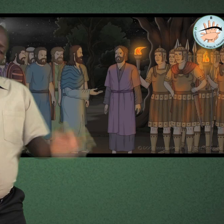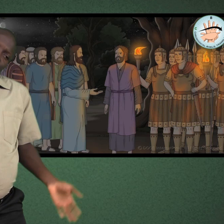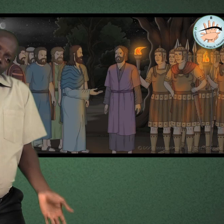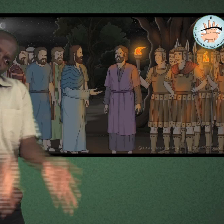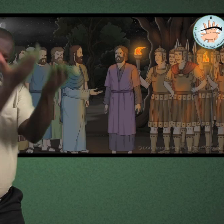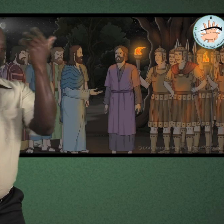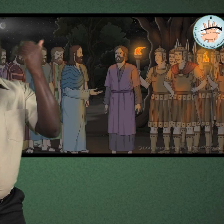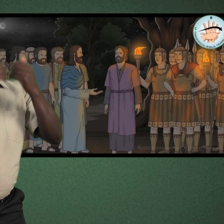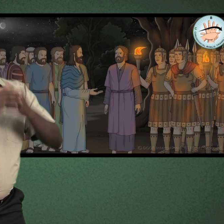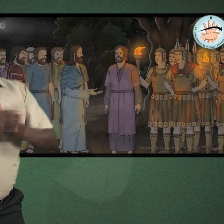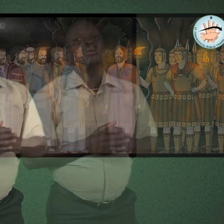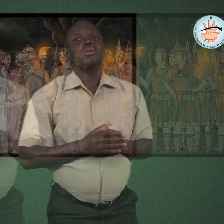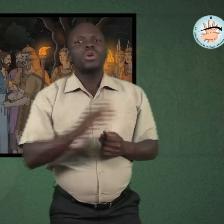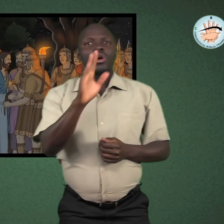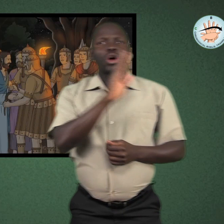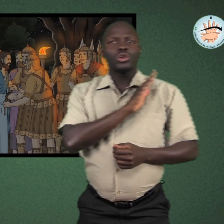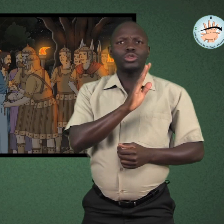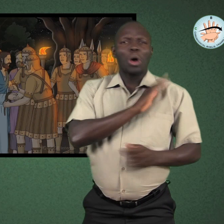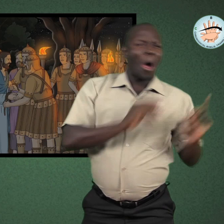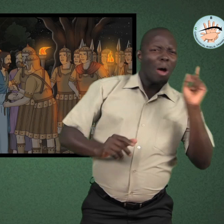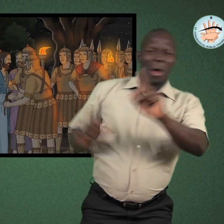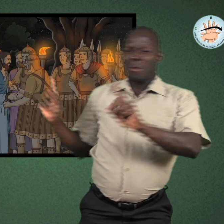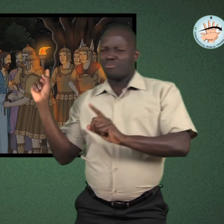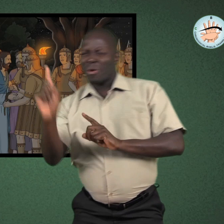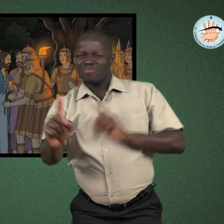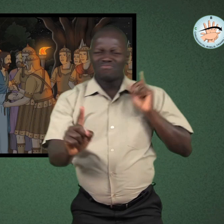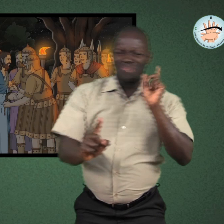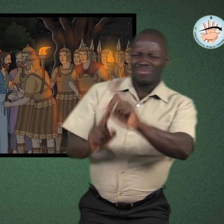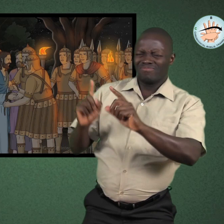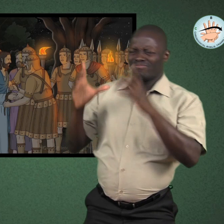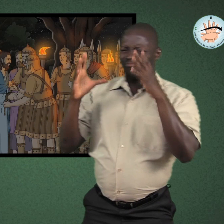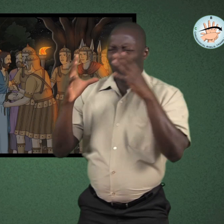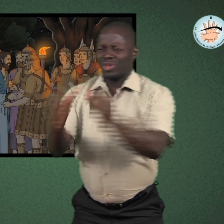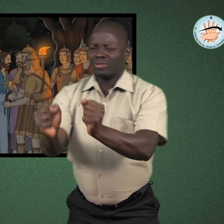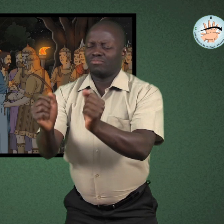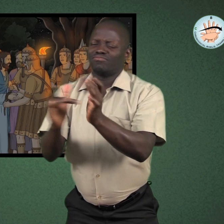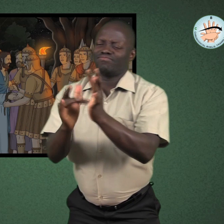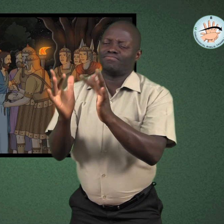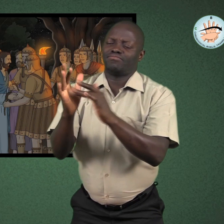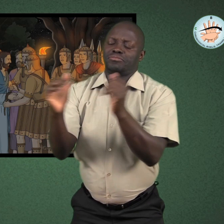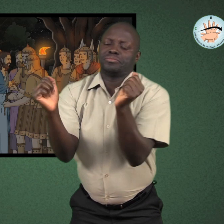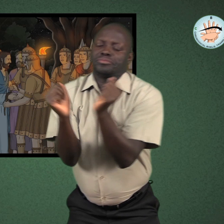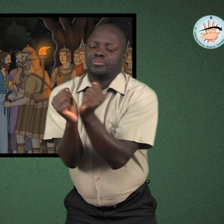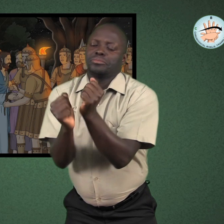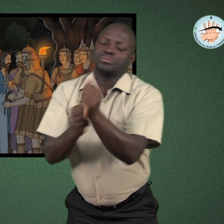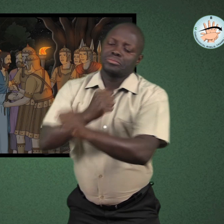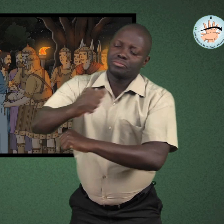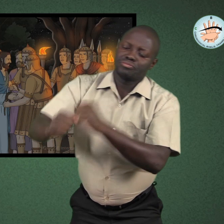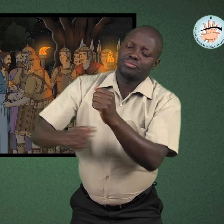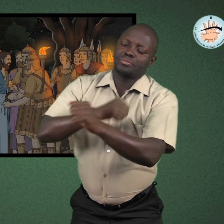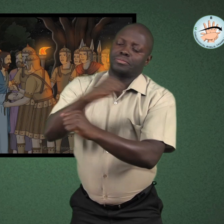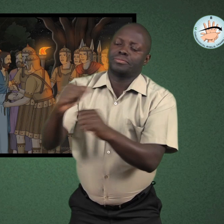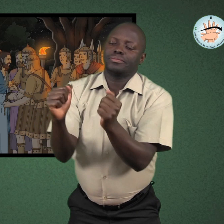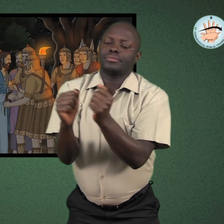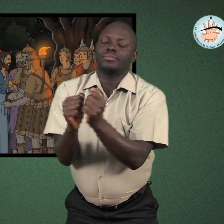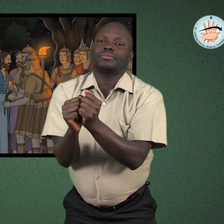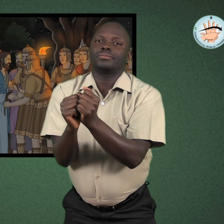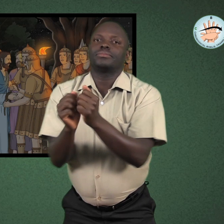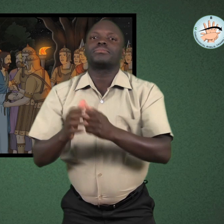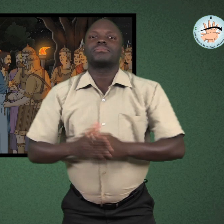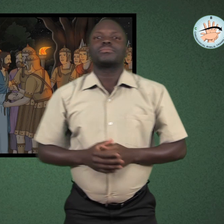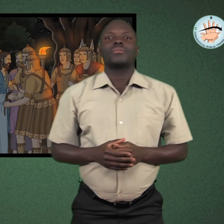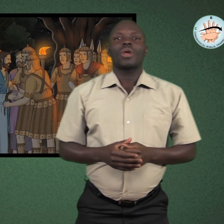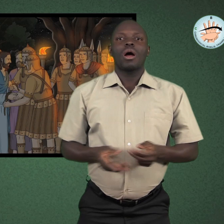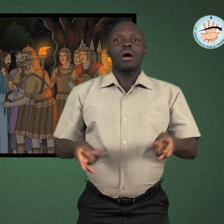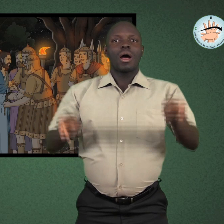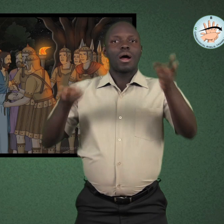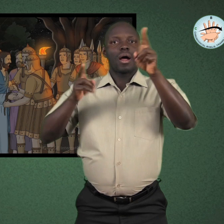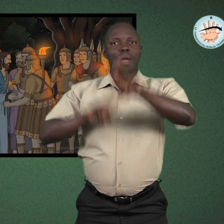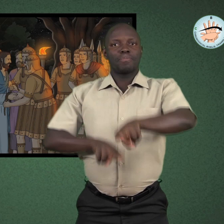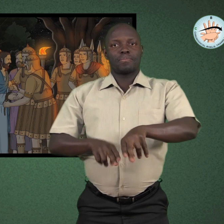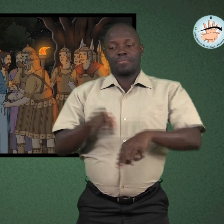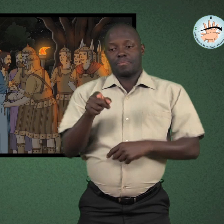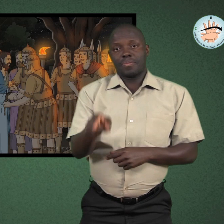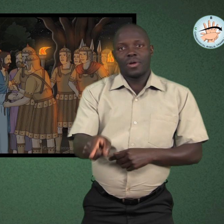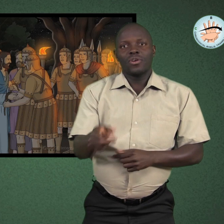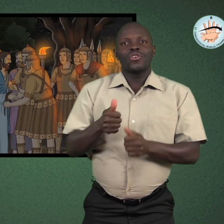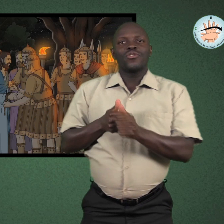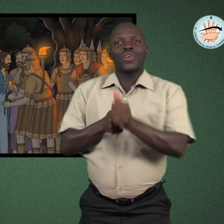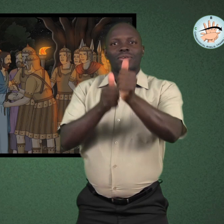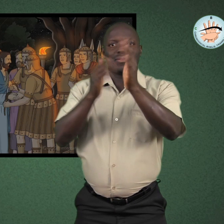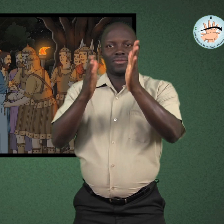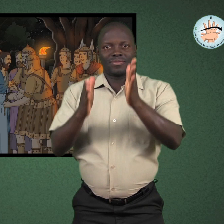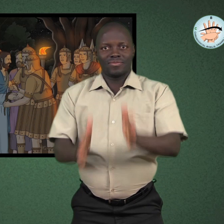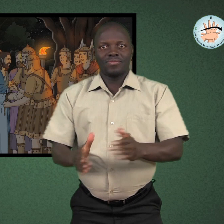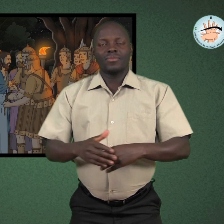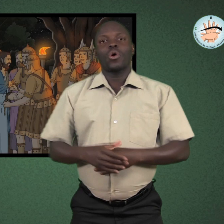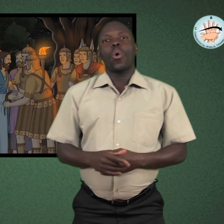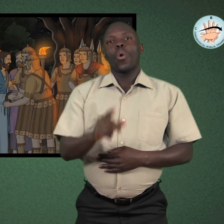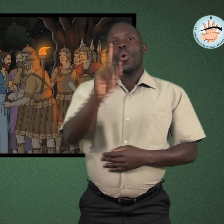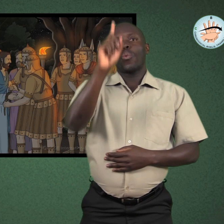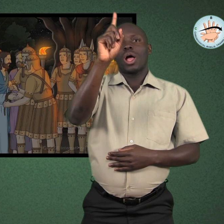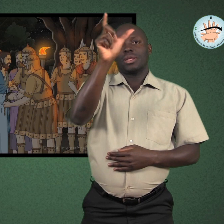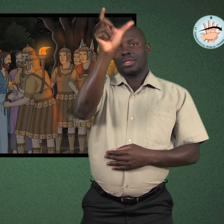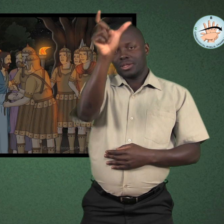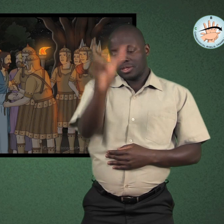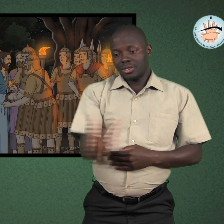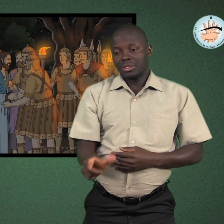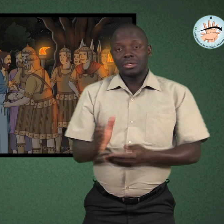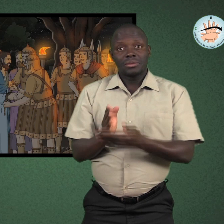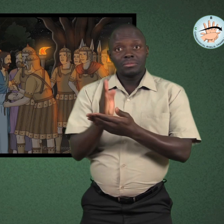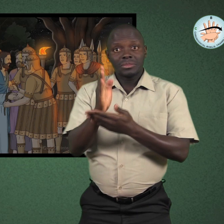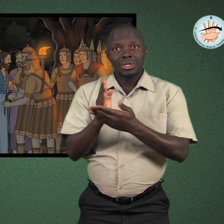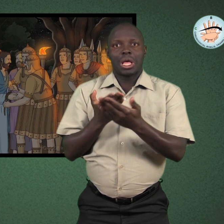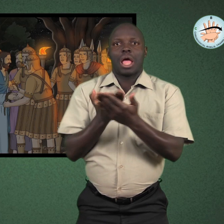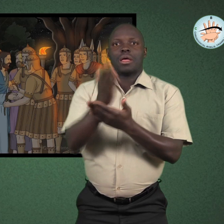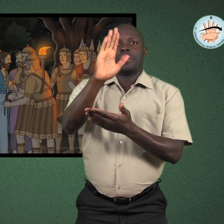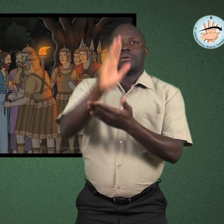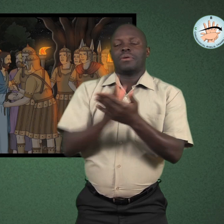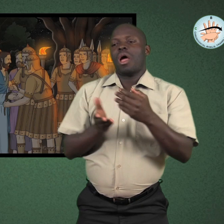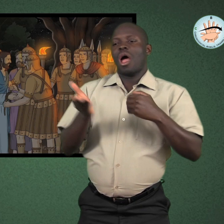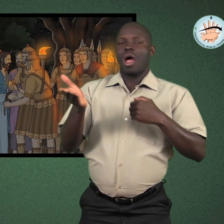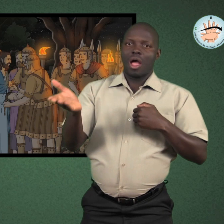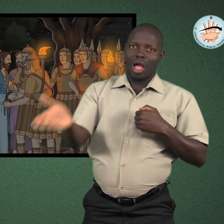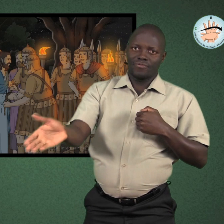Then the men stepped forward, seized Jesus, and arrested Him.